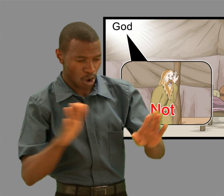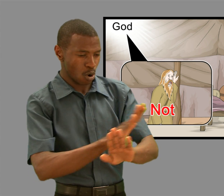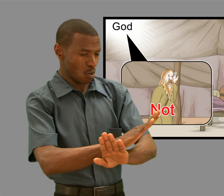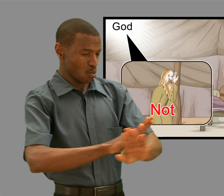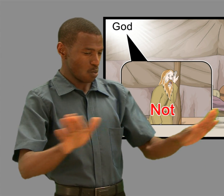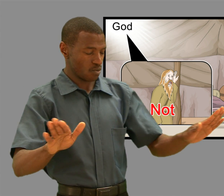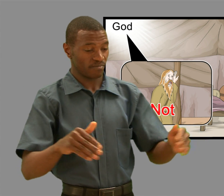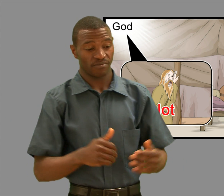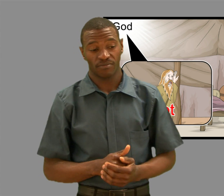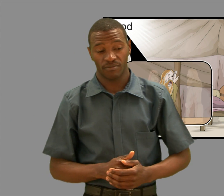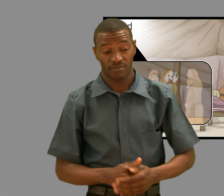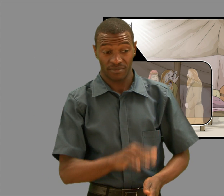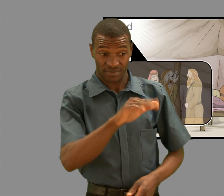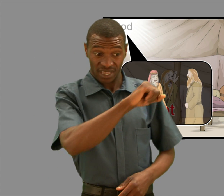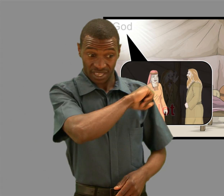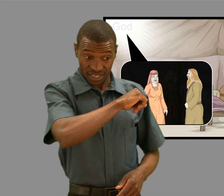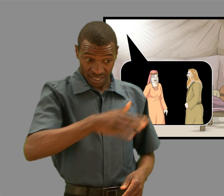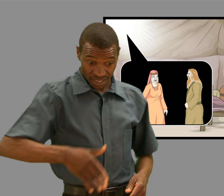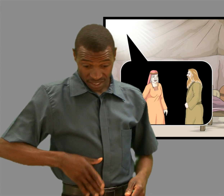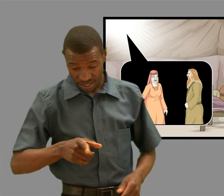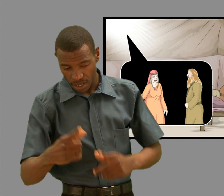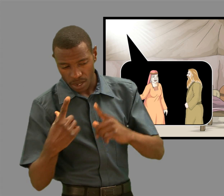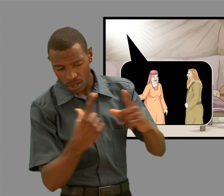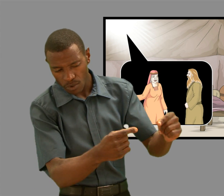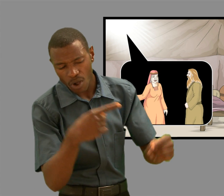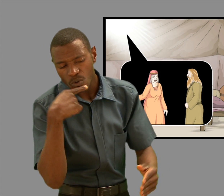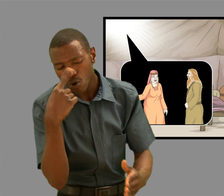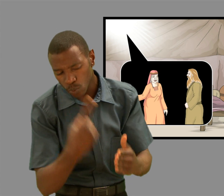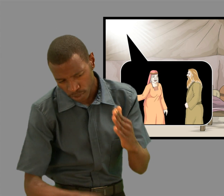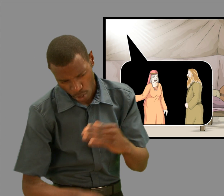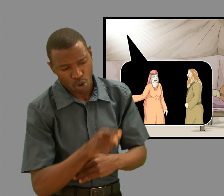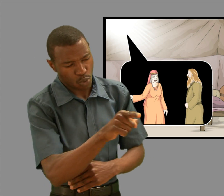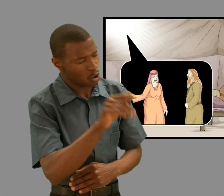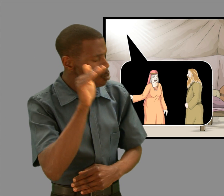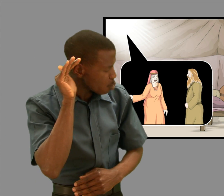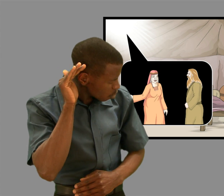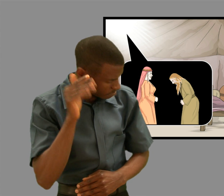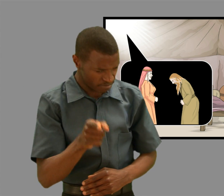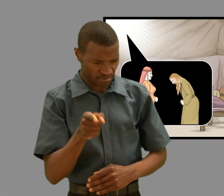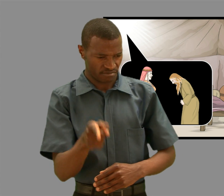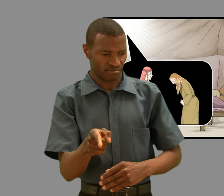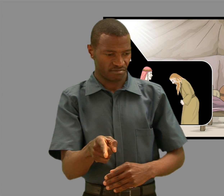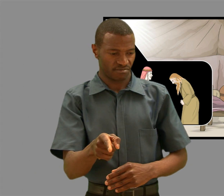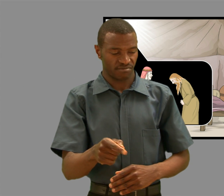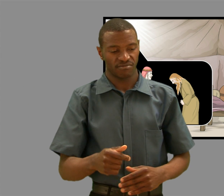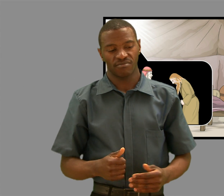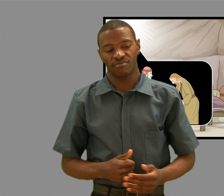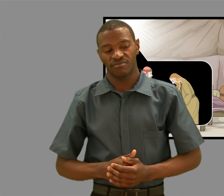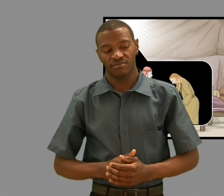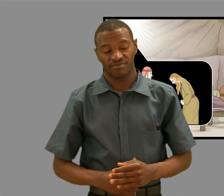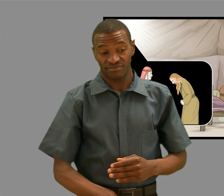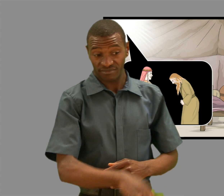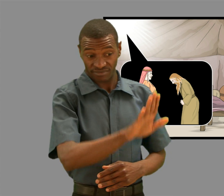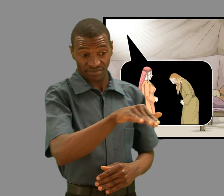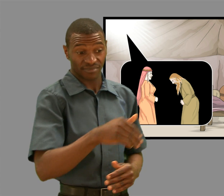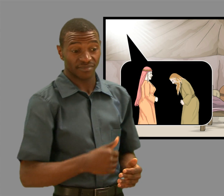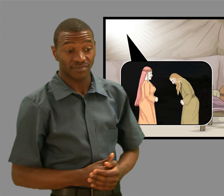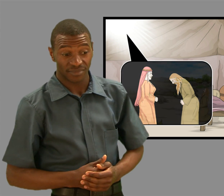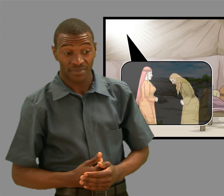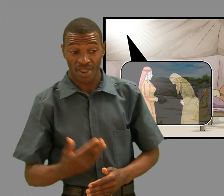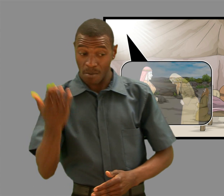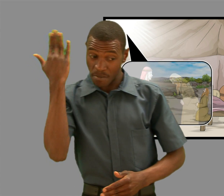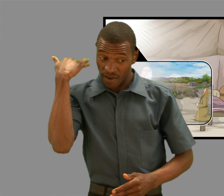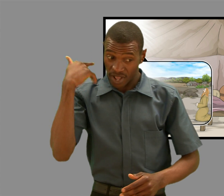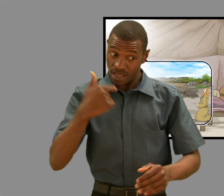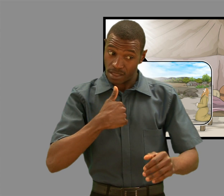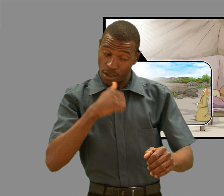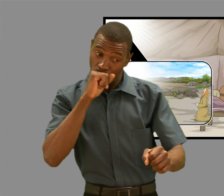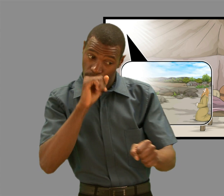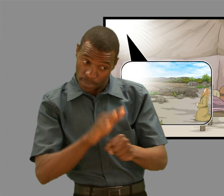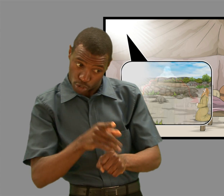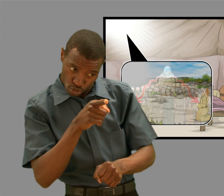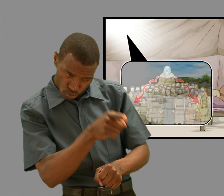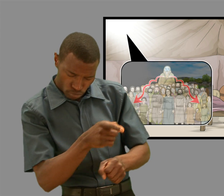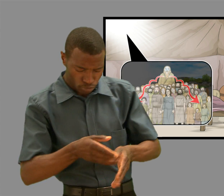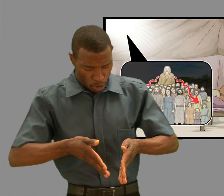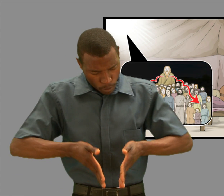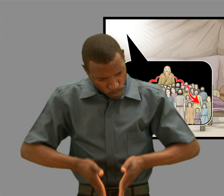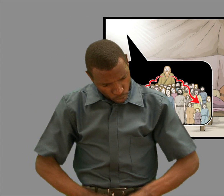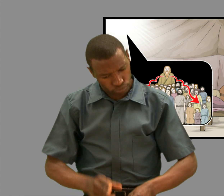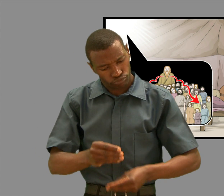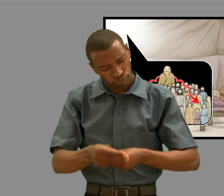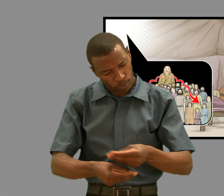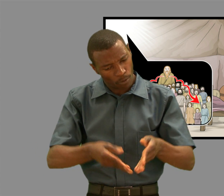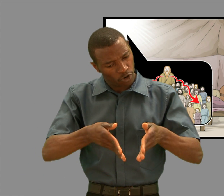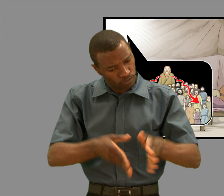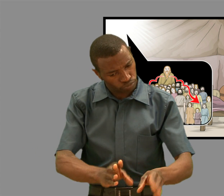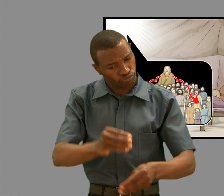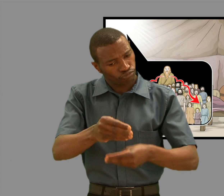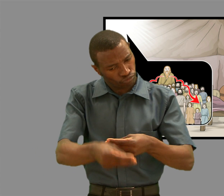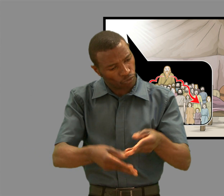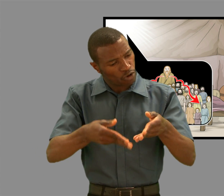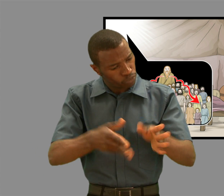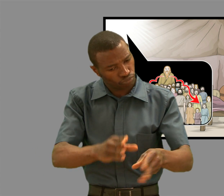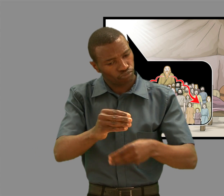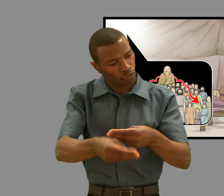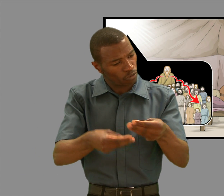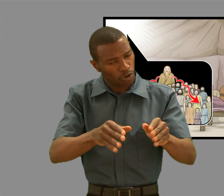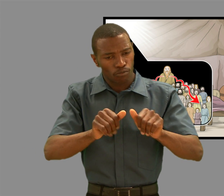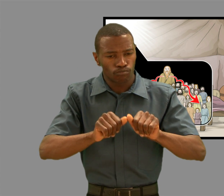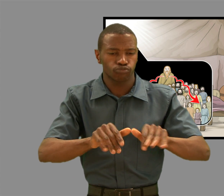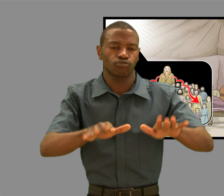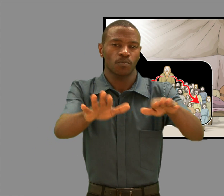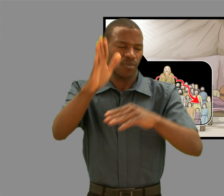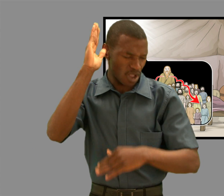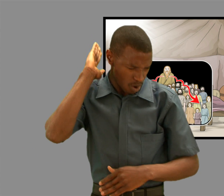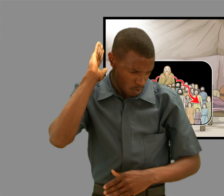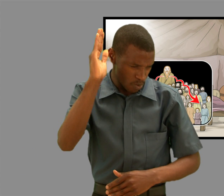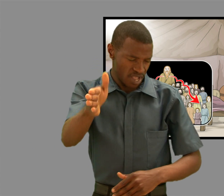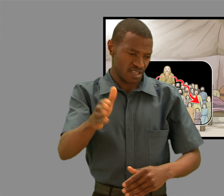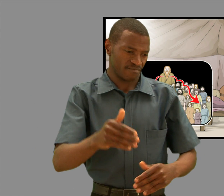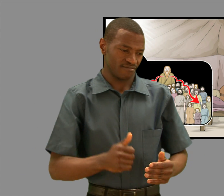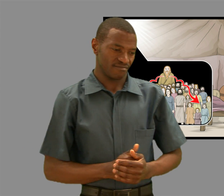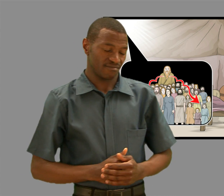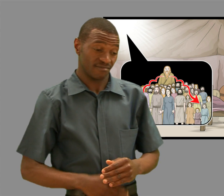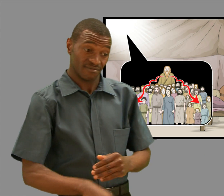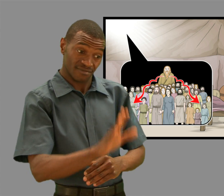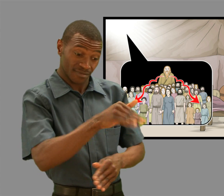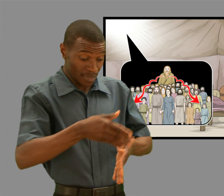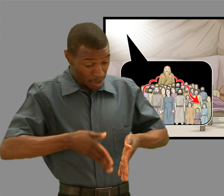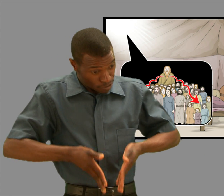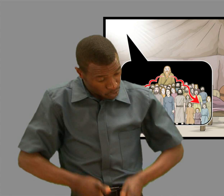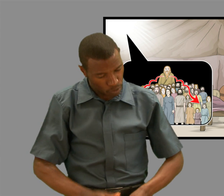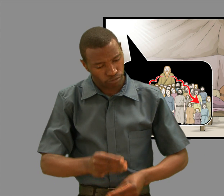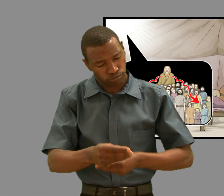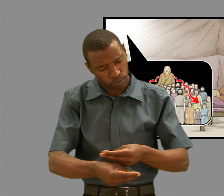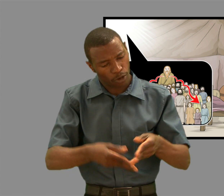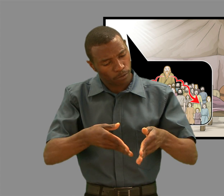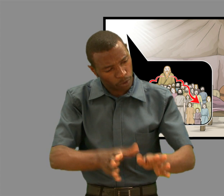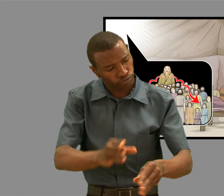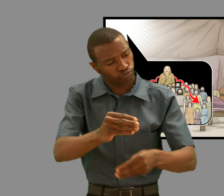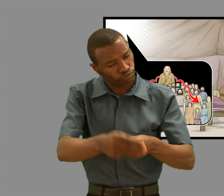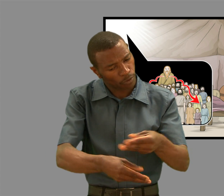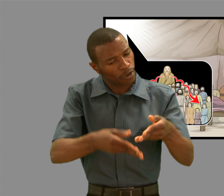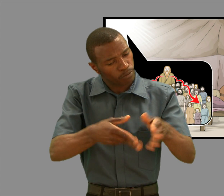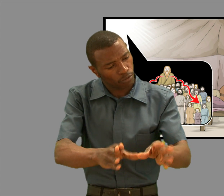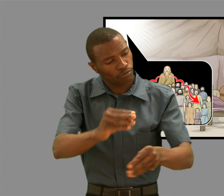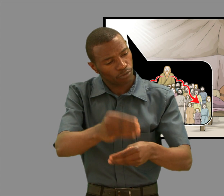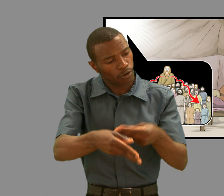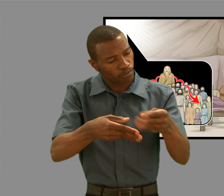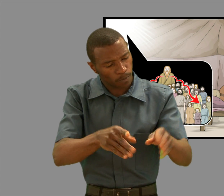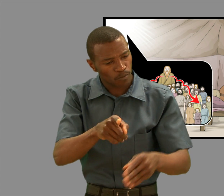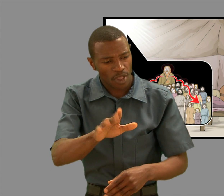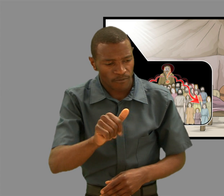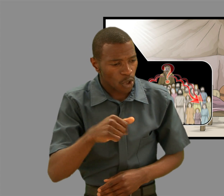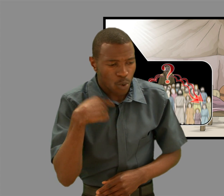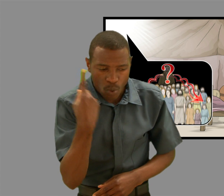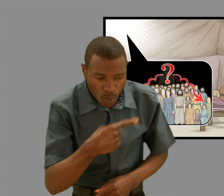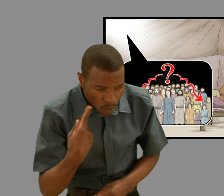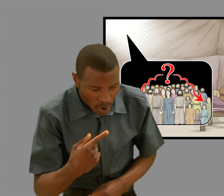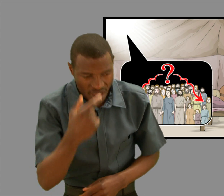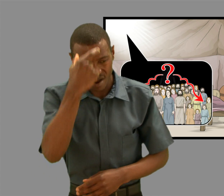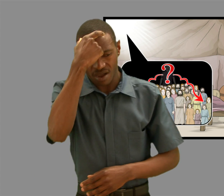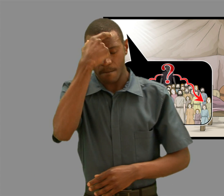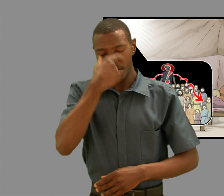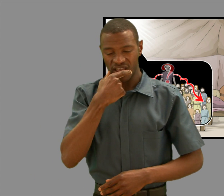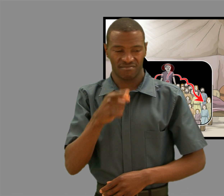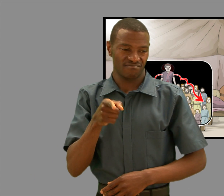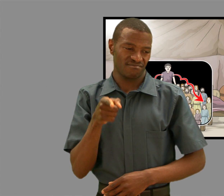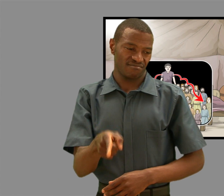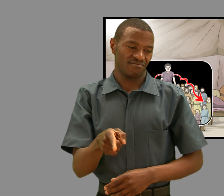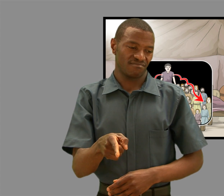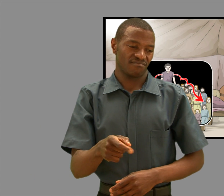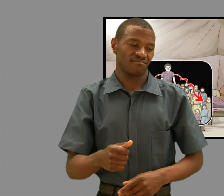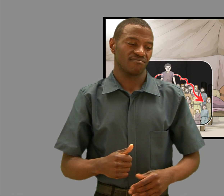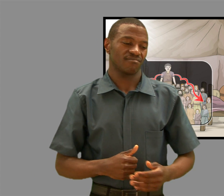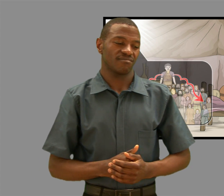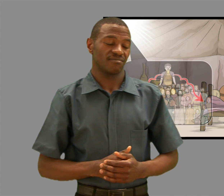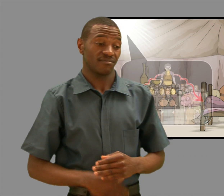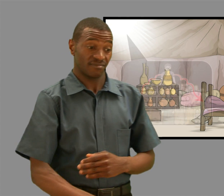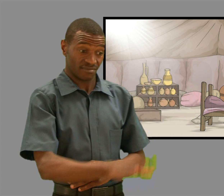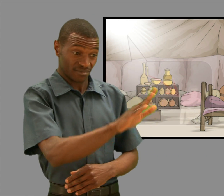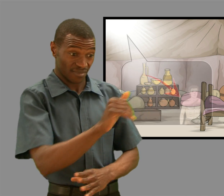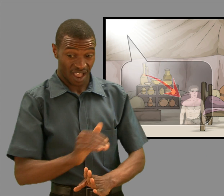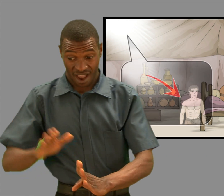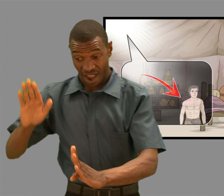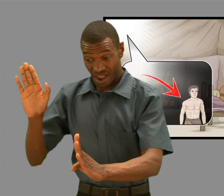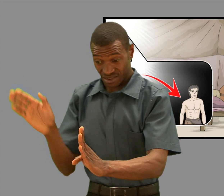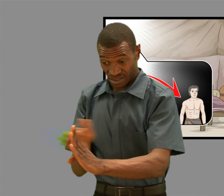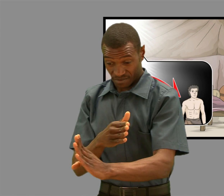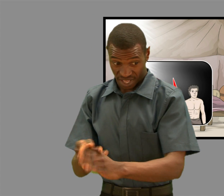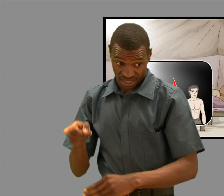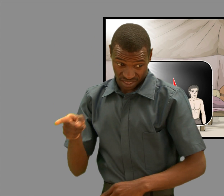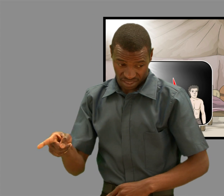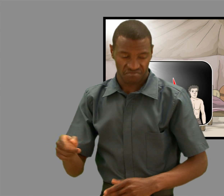Listen to everything that Sarah tells you, for through Isaac your offspring will be reckoned.